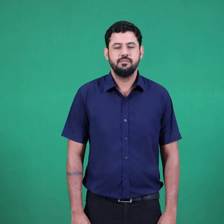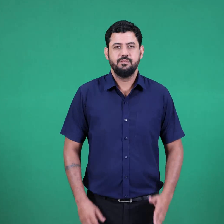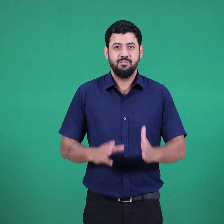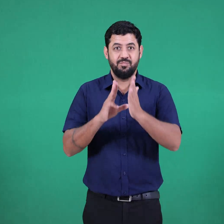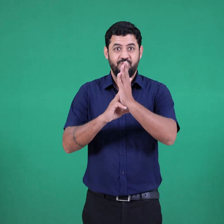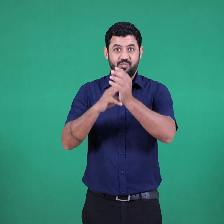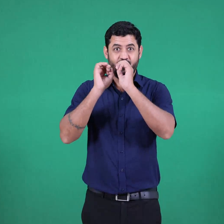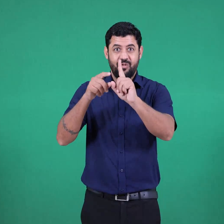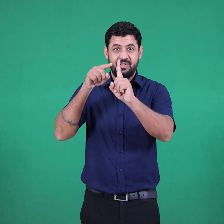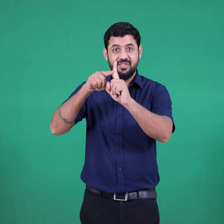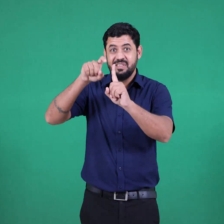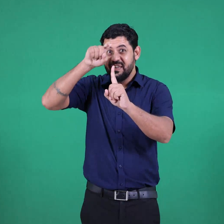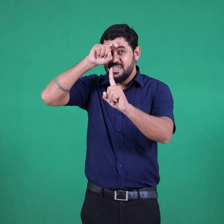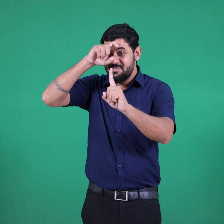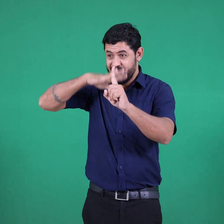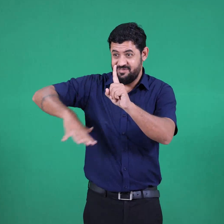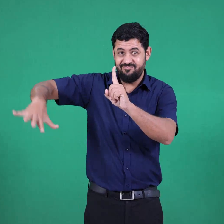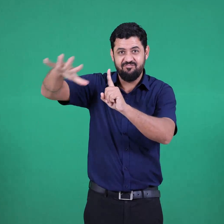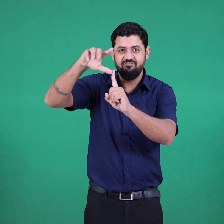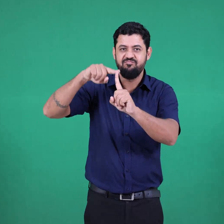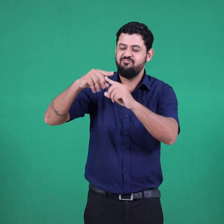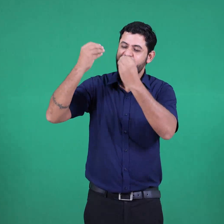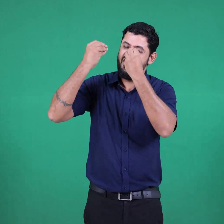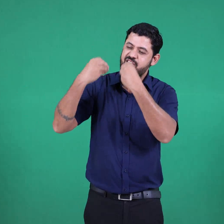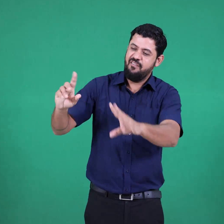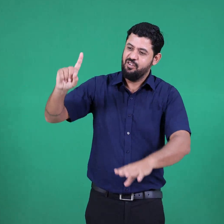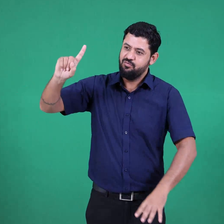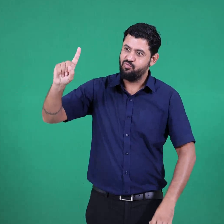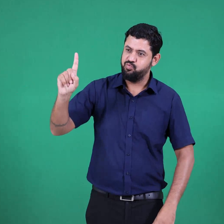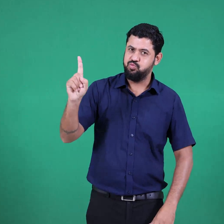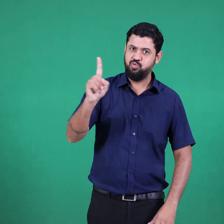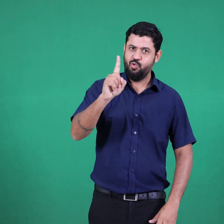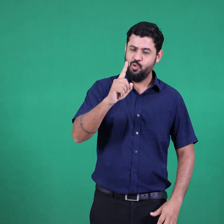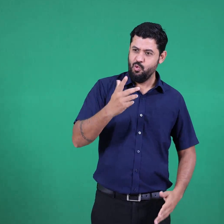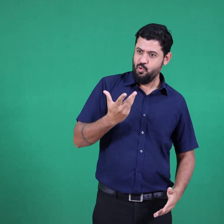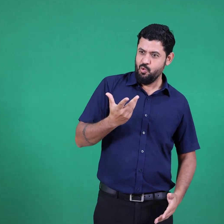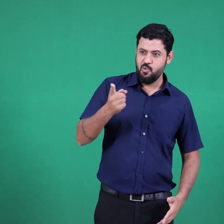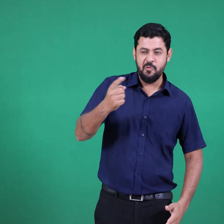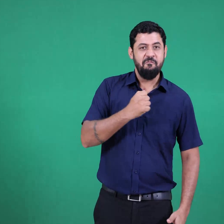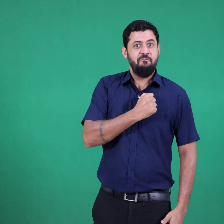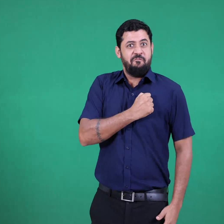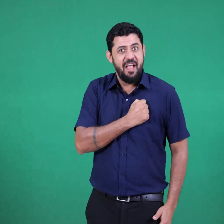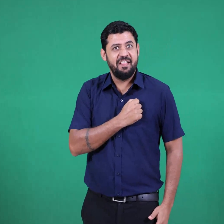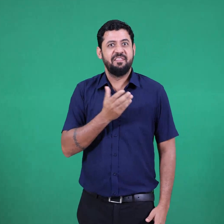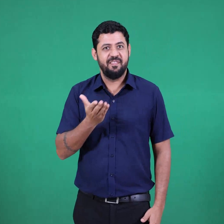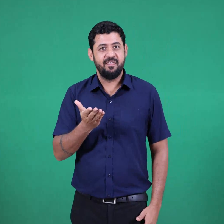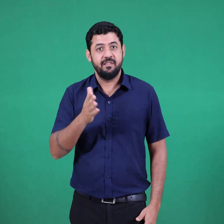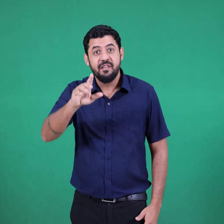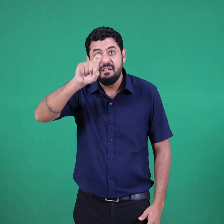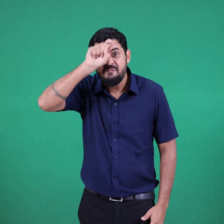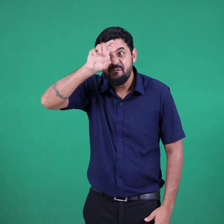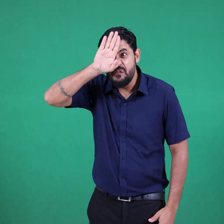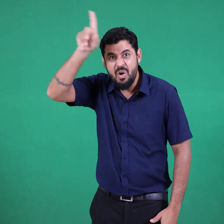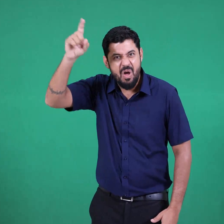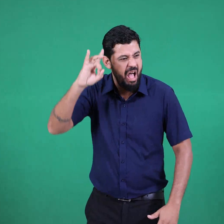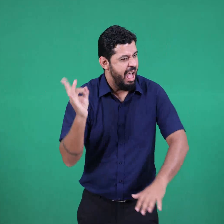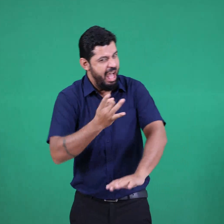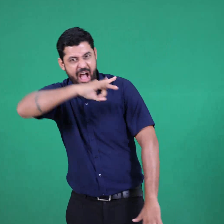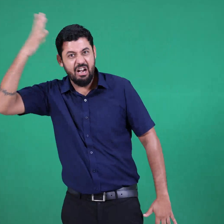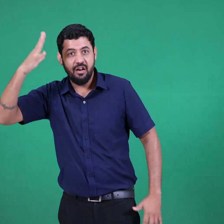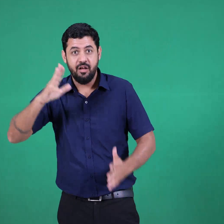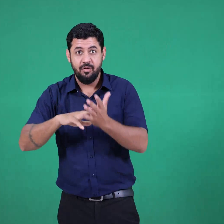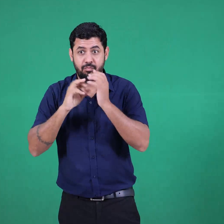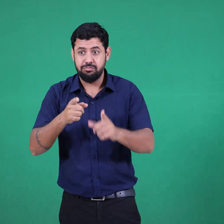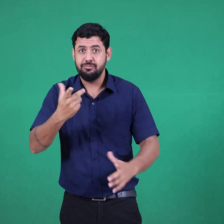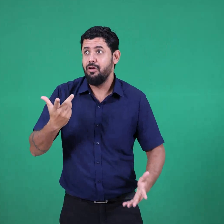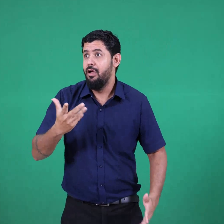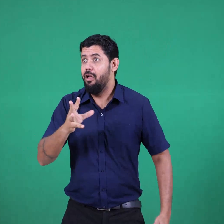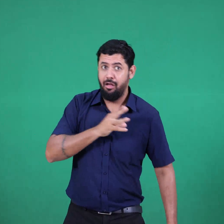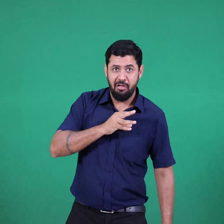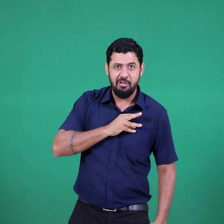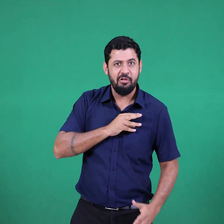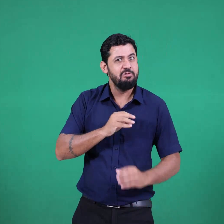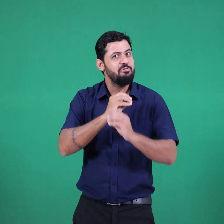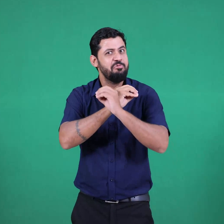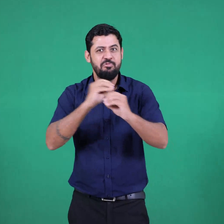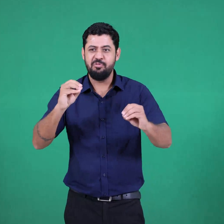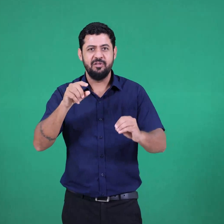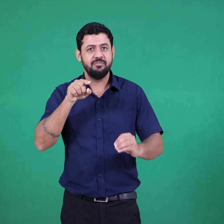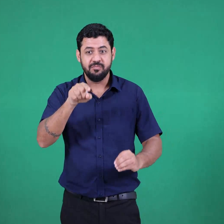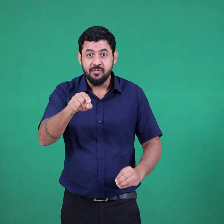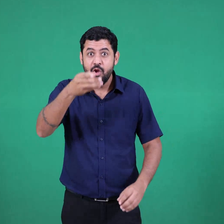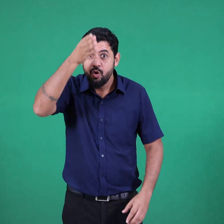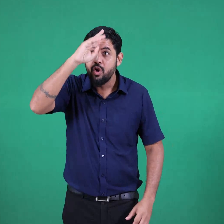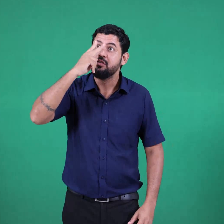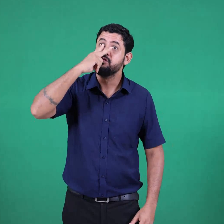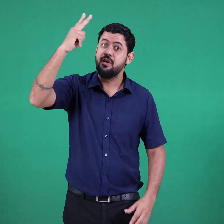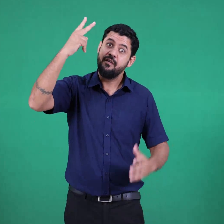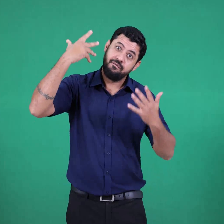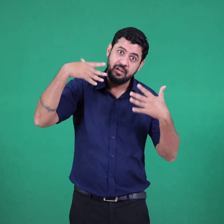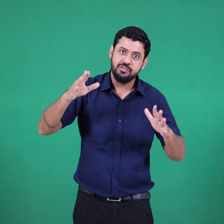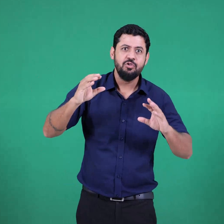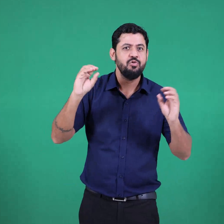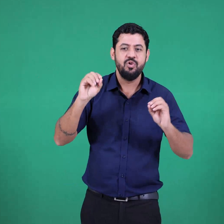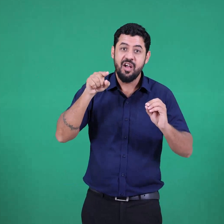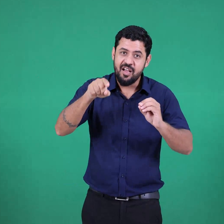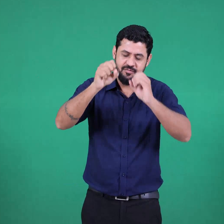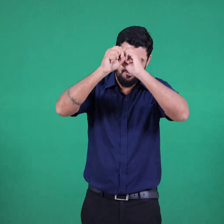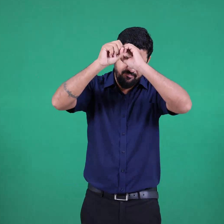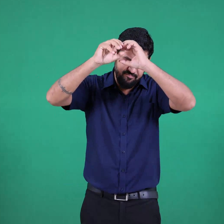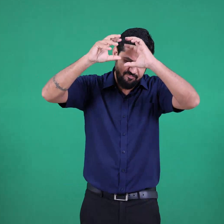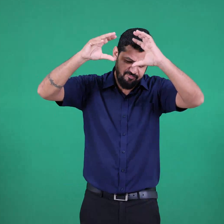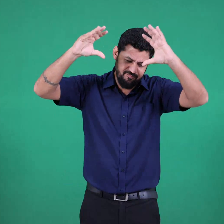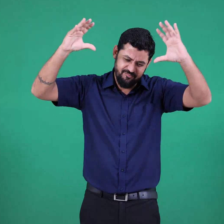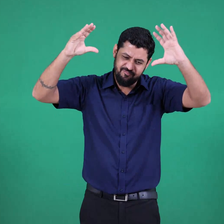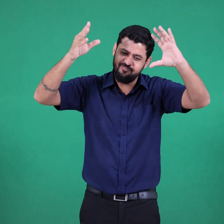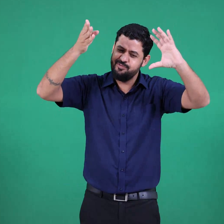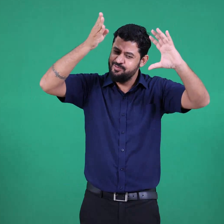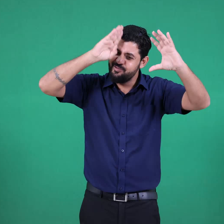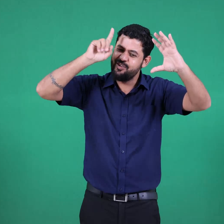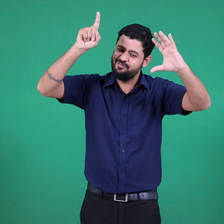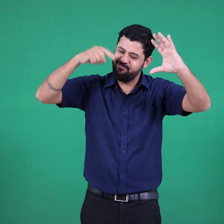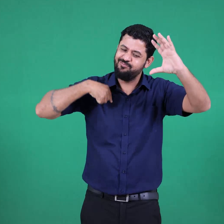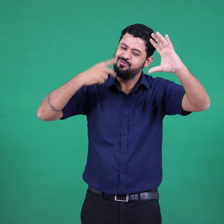By faith Moses left Egypt, not fearing the king's anger;